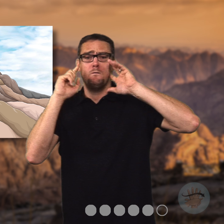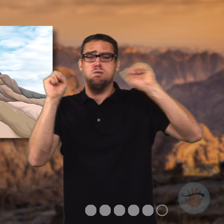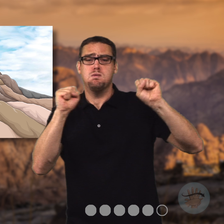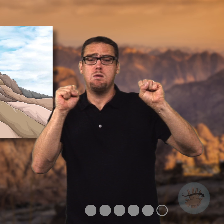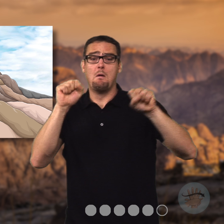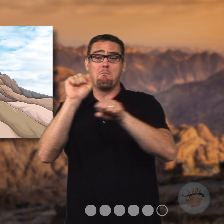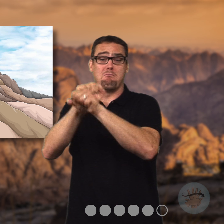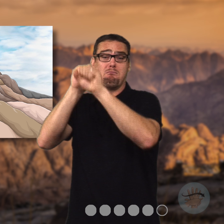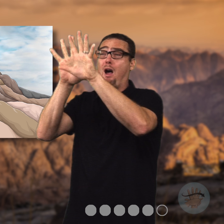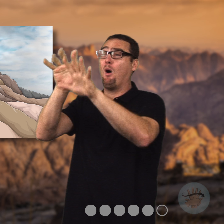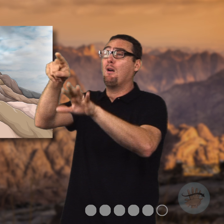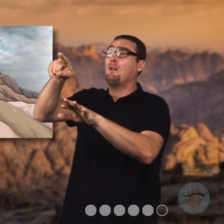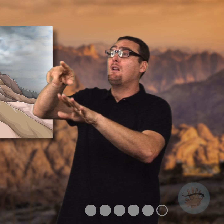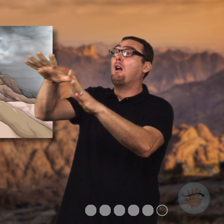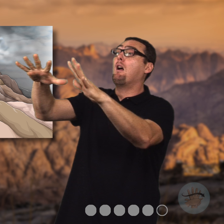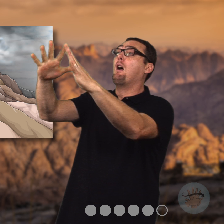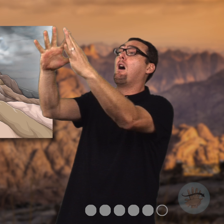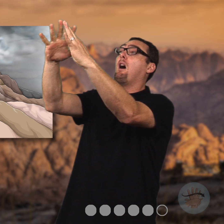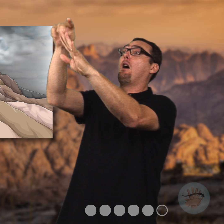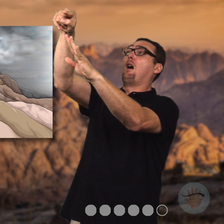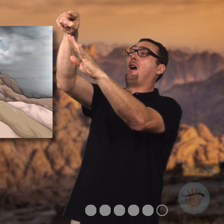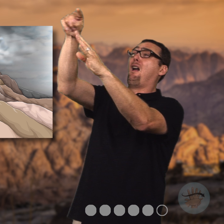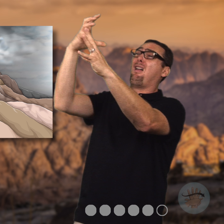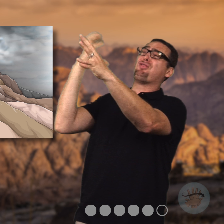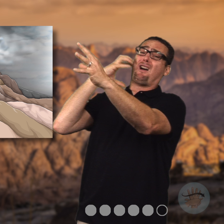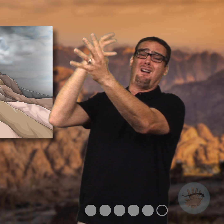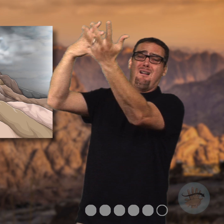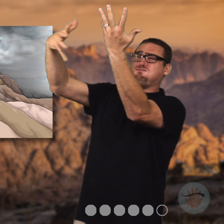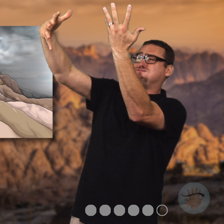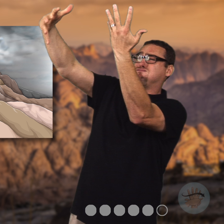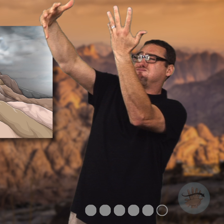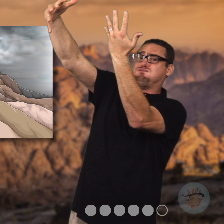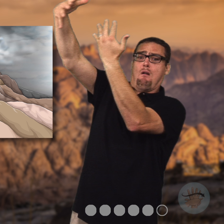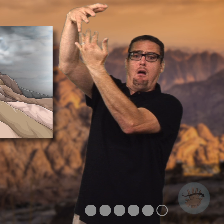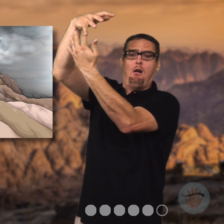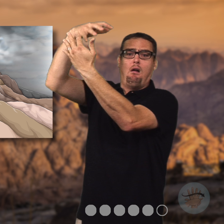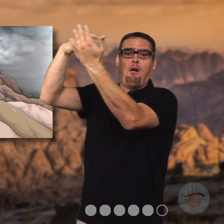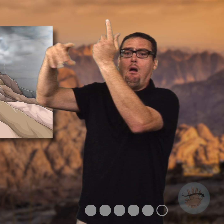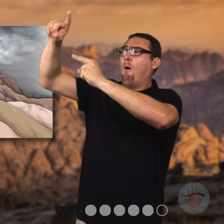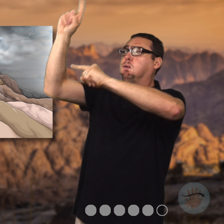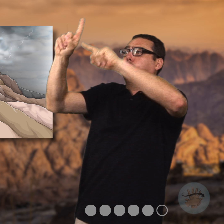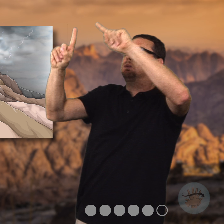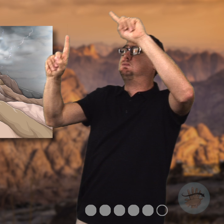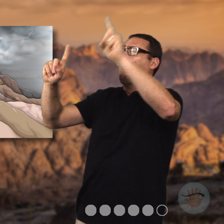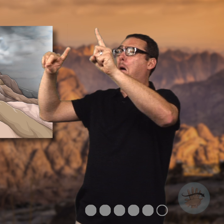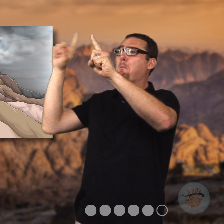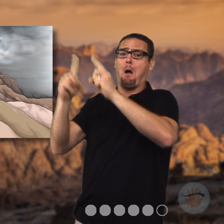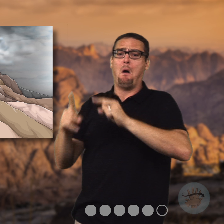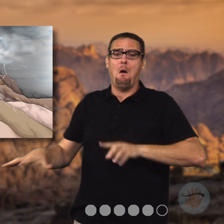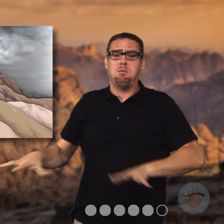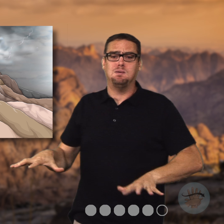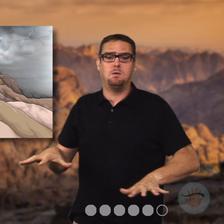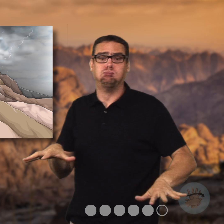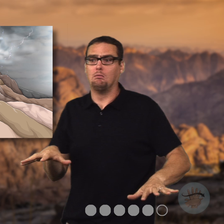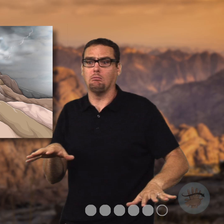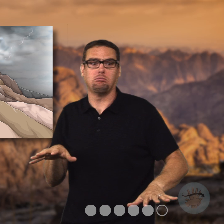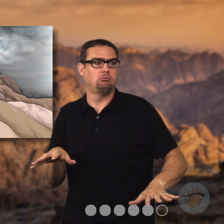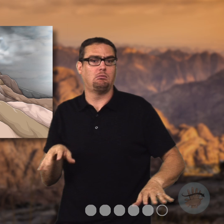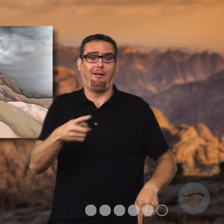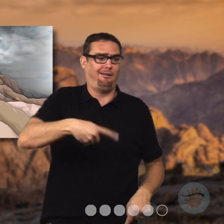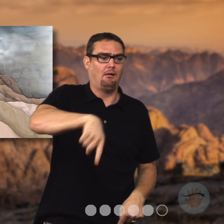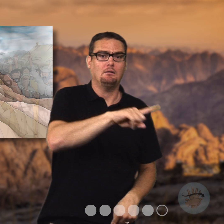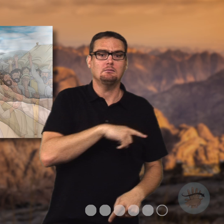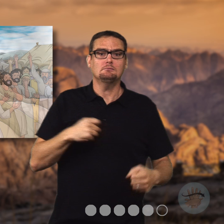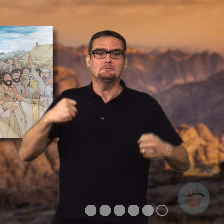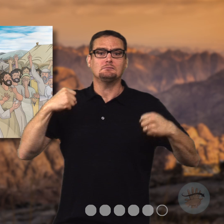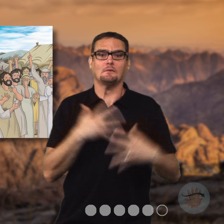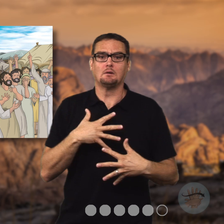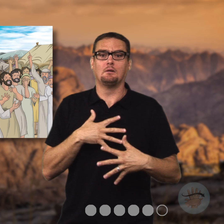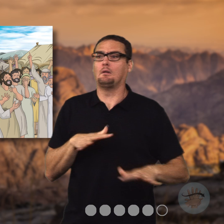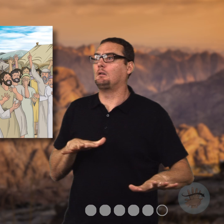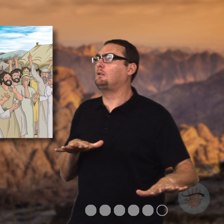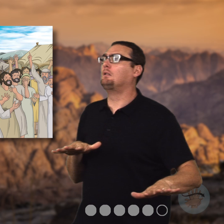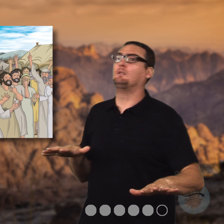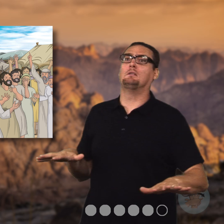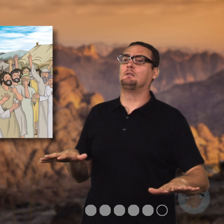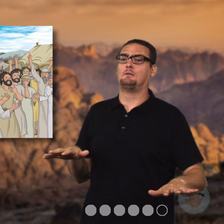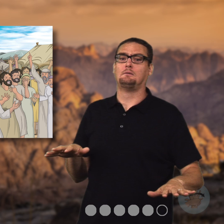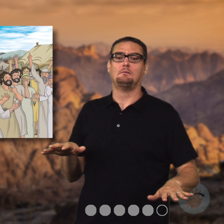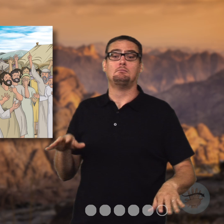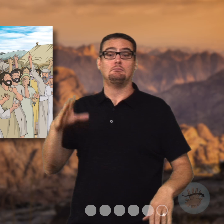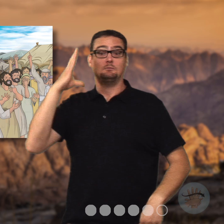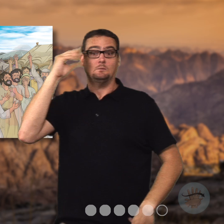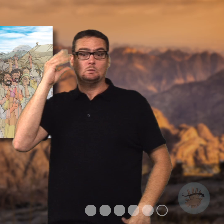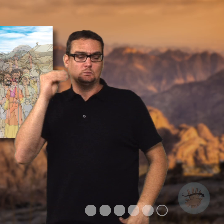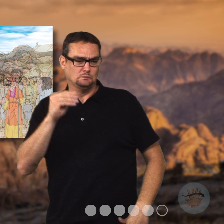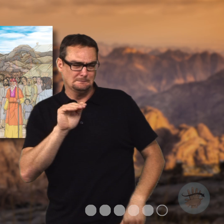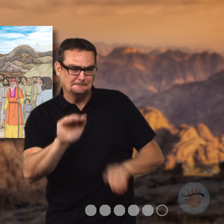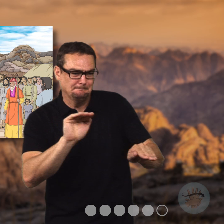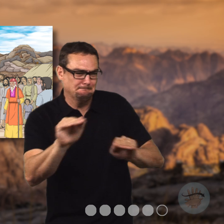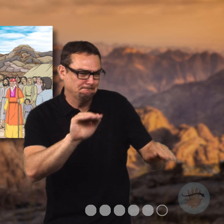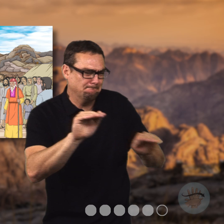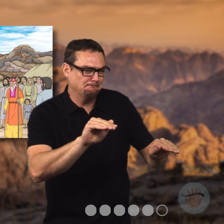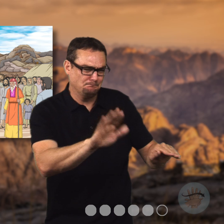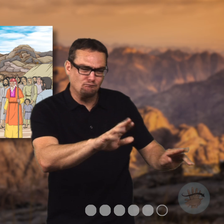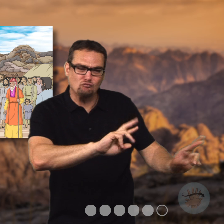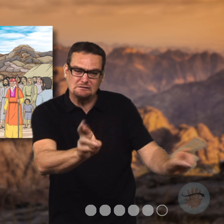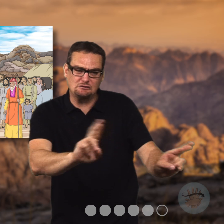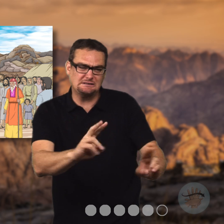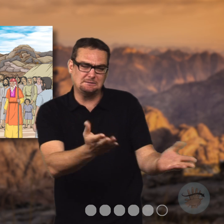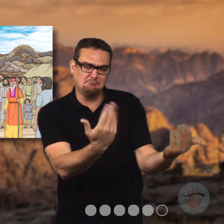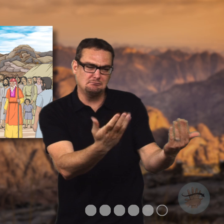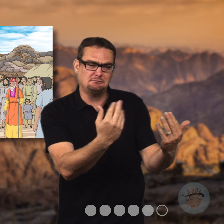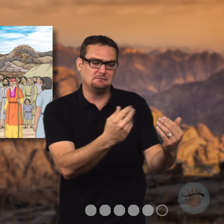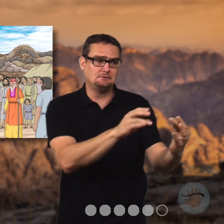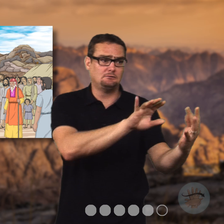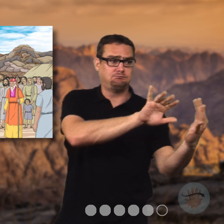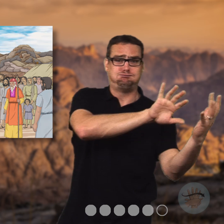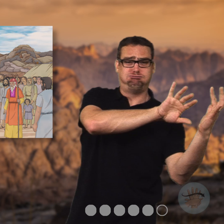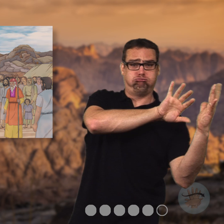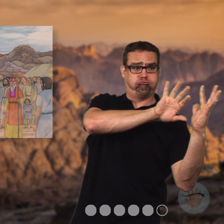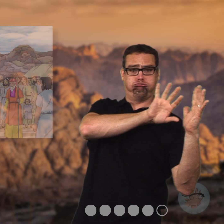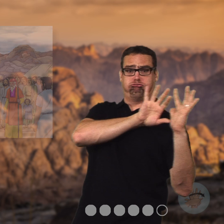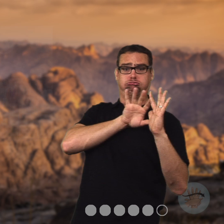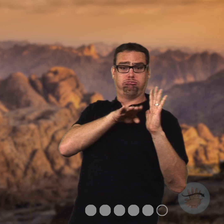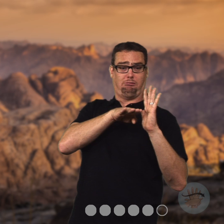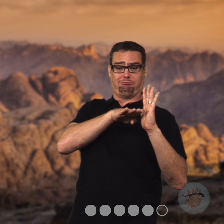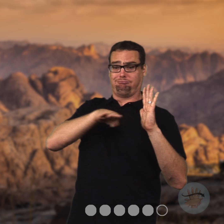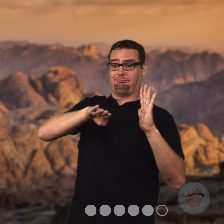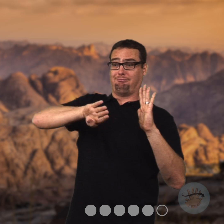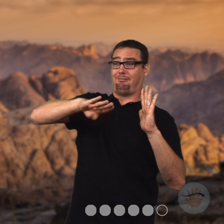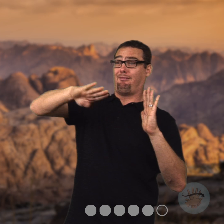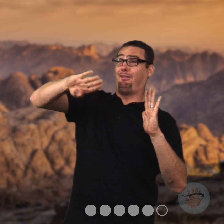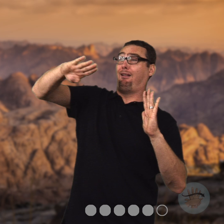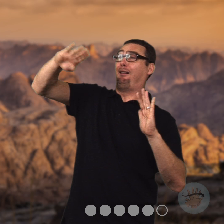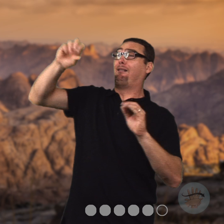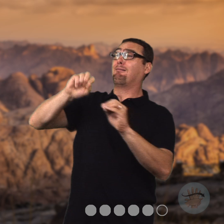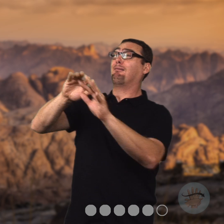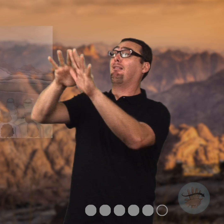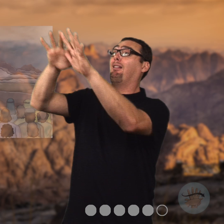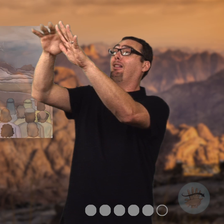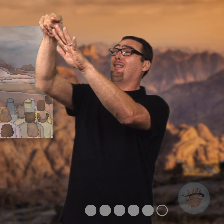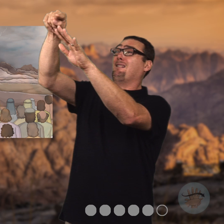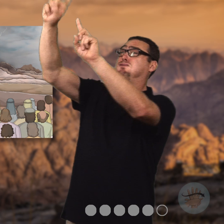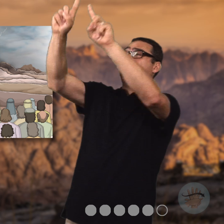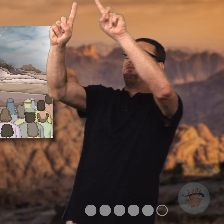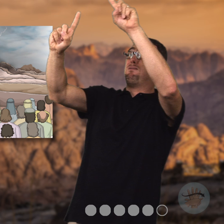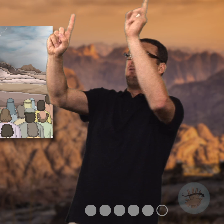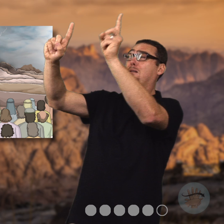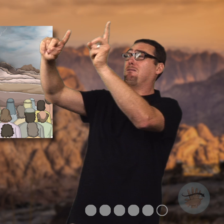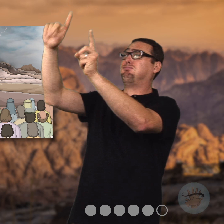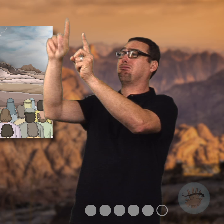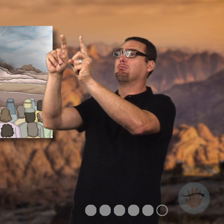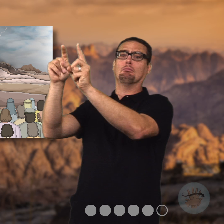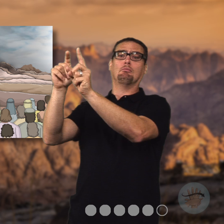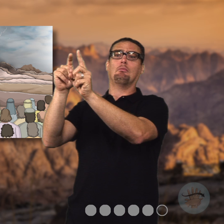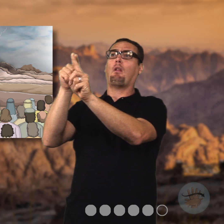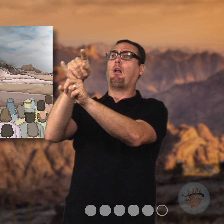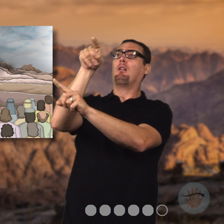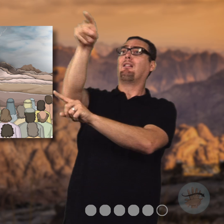A thick cloud was upon the mountain, and a very loud blast of the ram’s horn went out, so that all the people in the camp trembled.